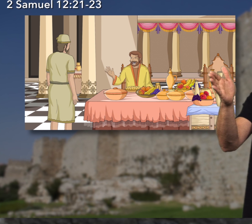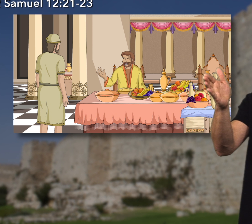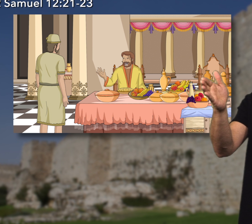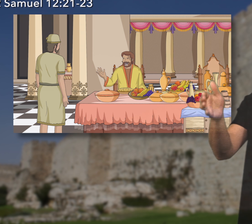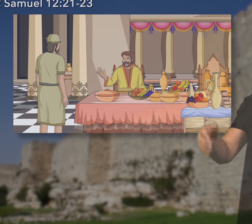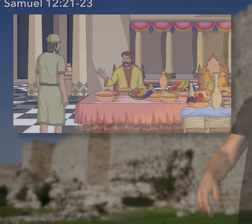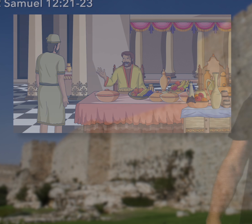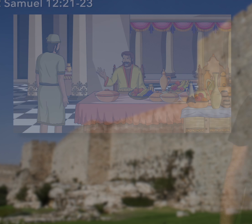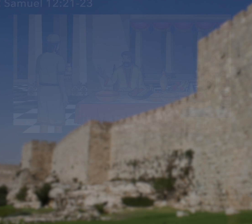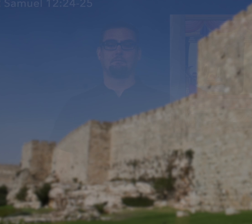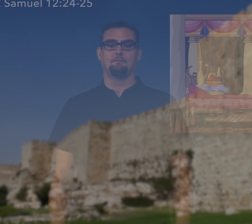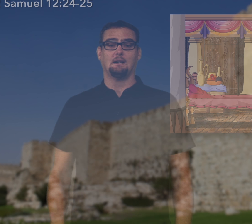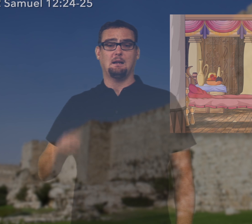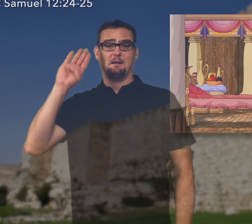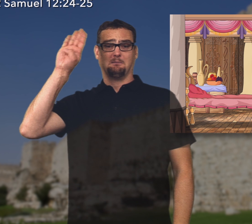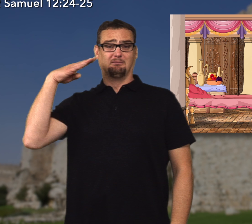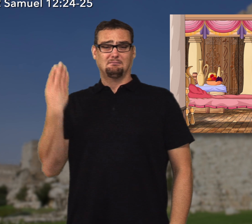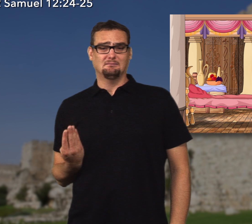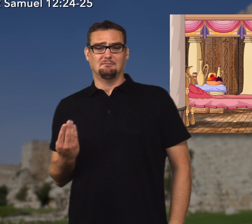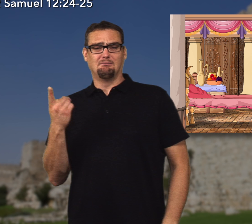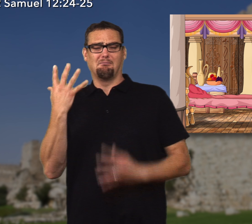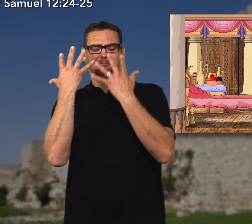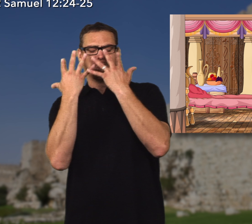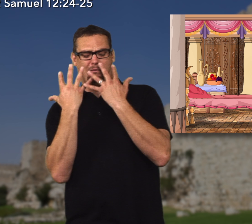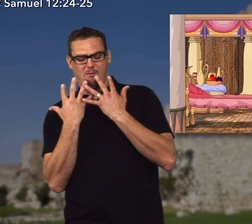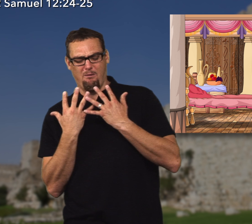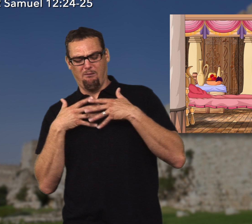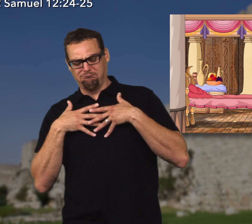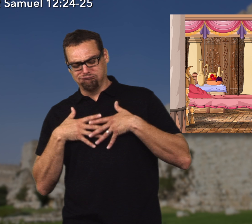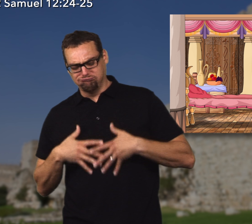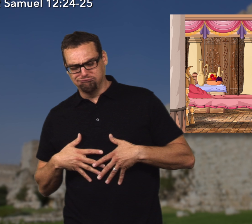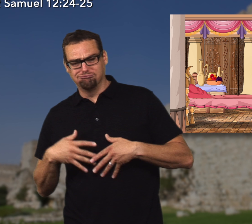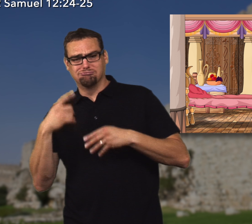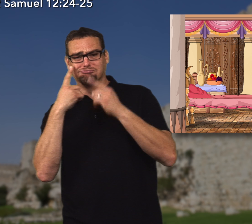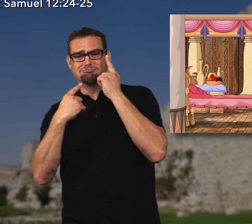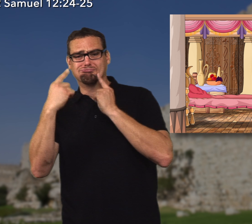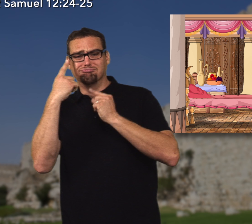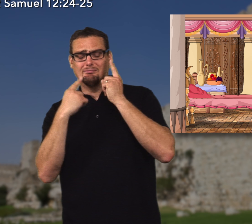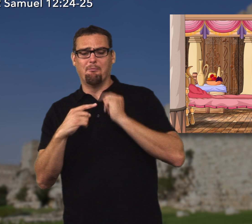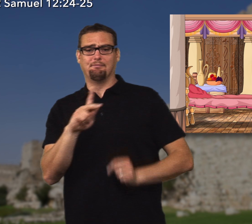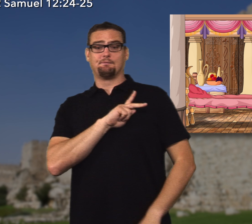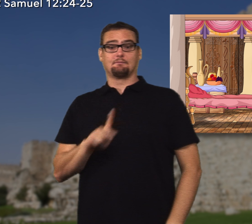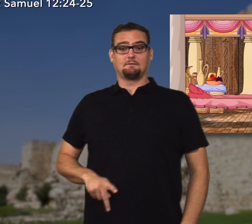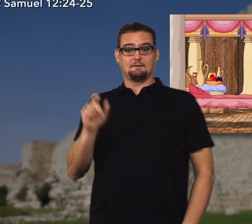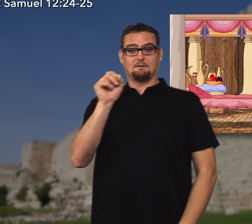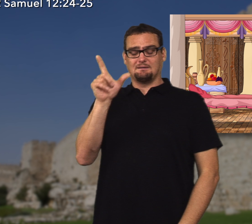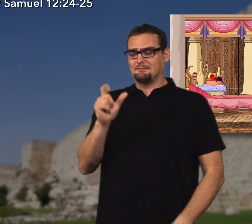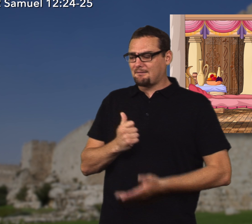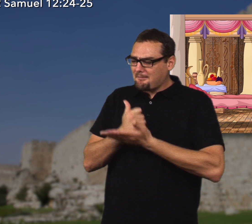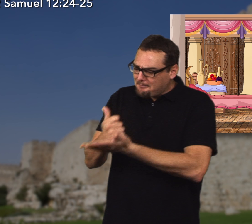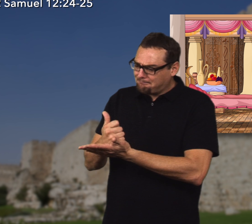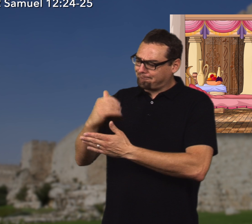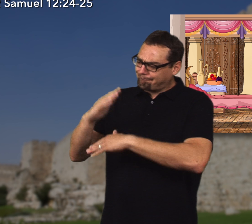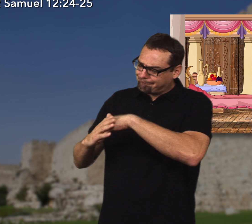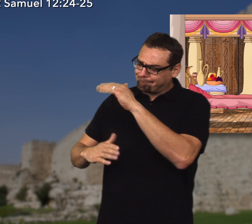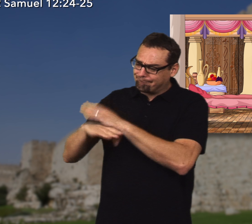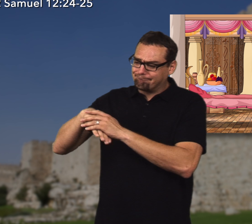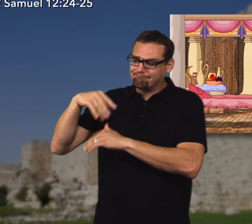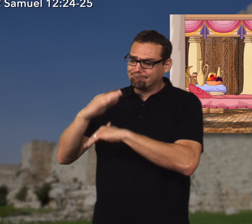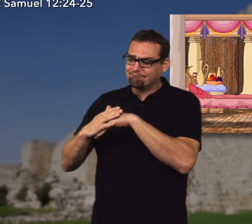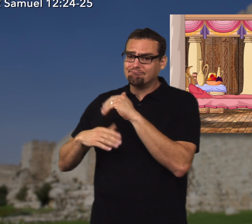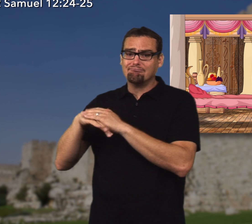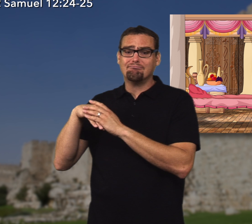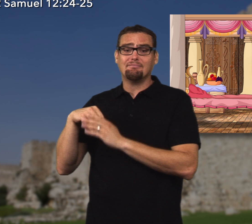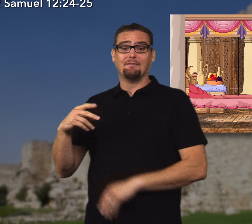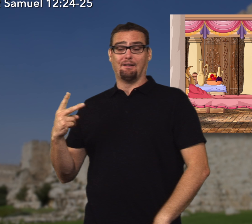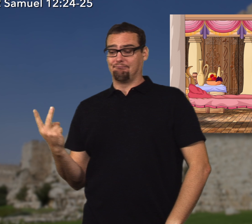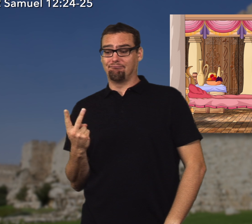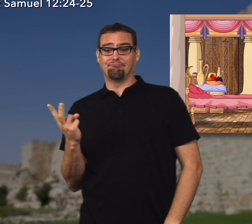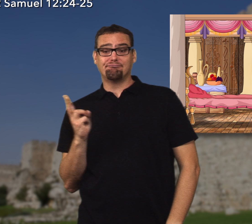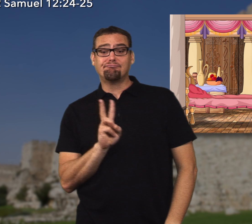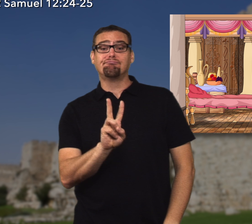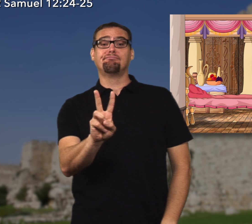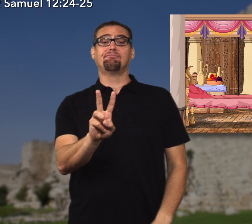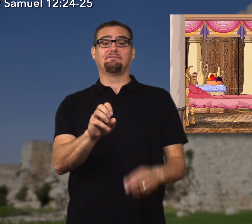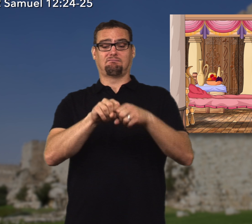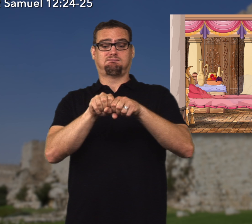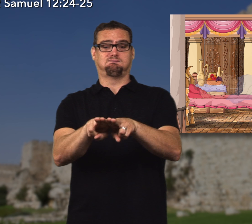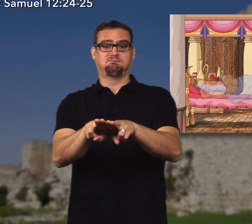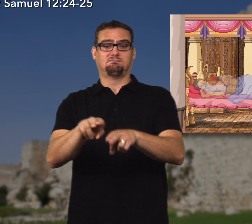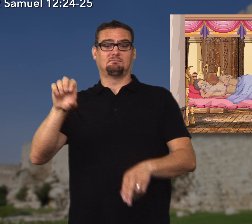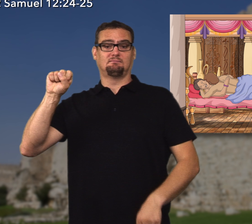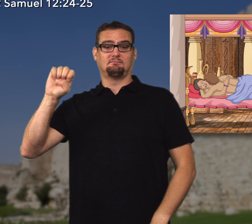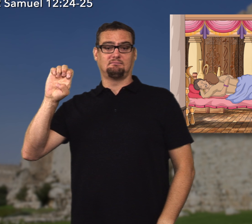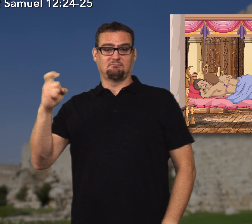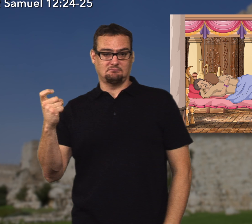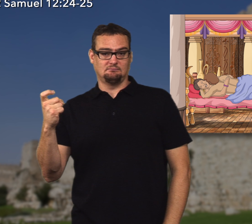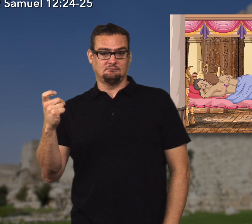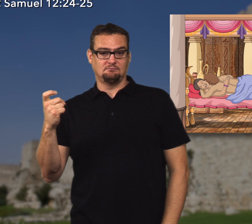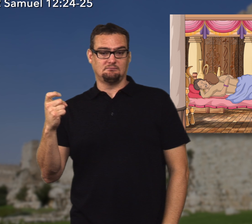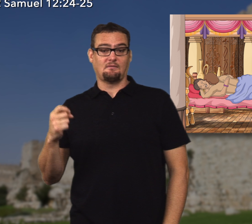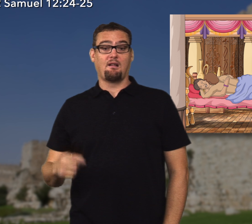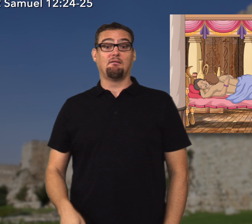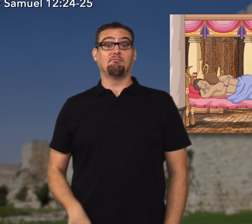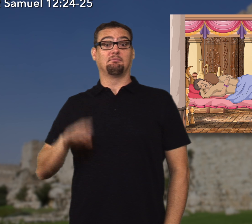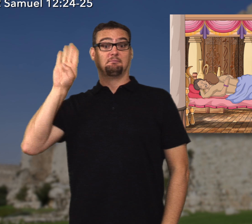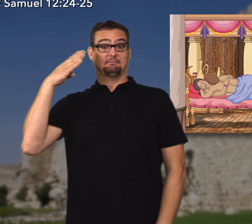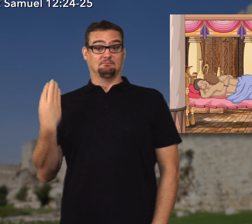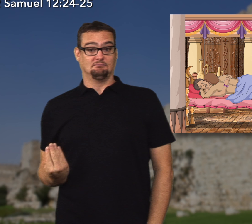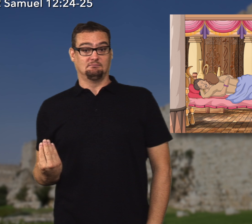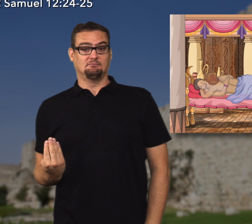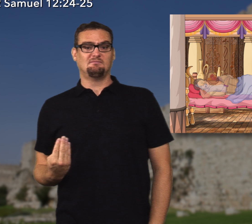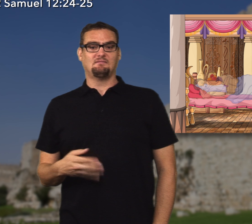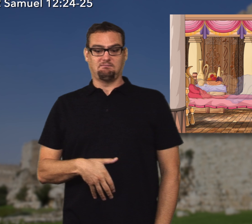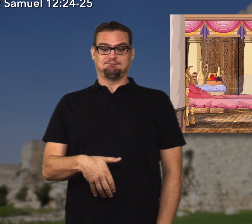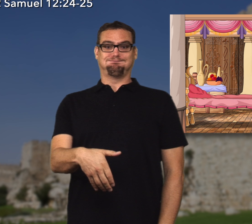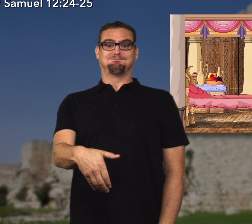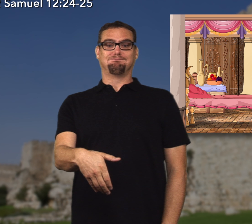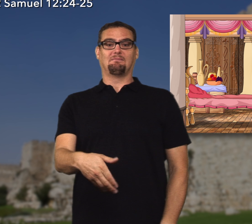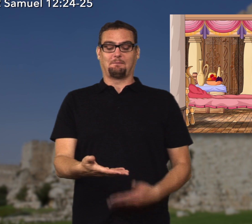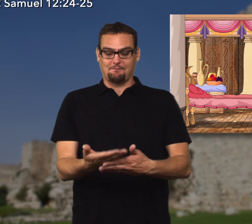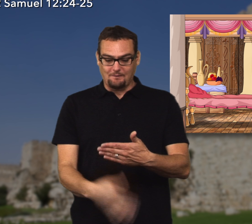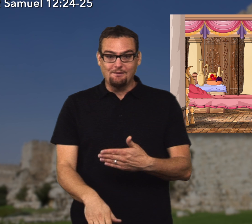Then David comforted his wife Bathsheba, and he went to her and lay with her.